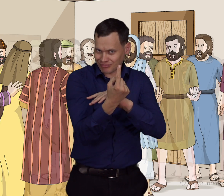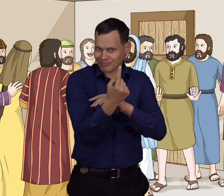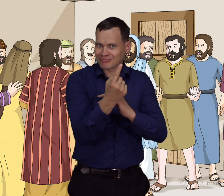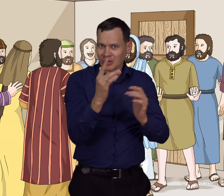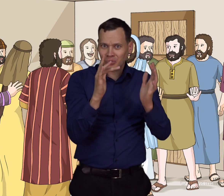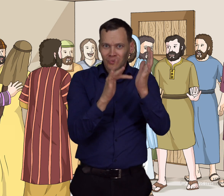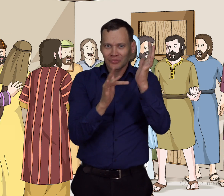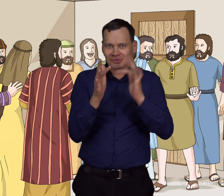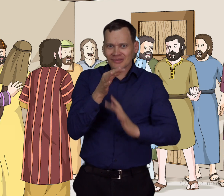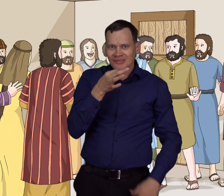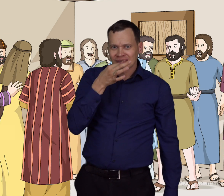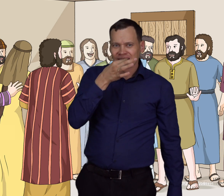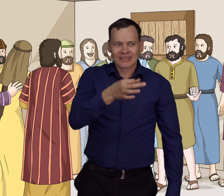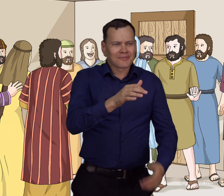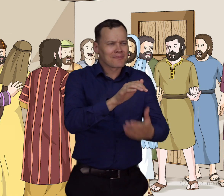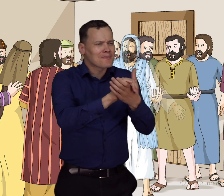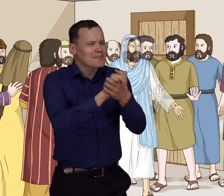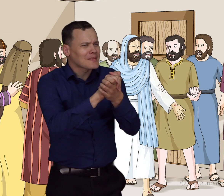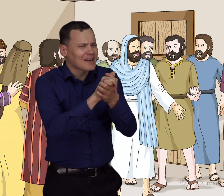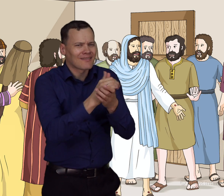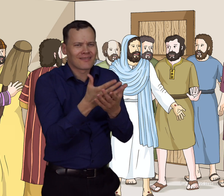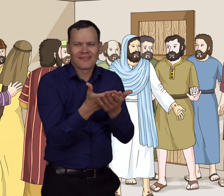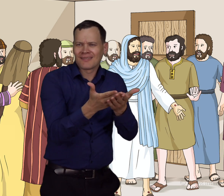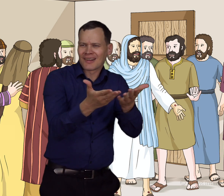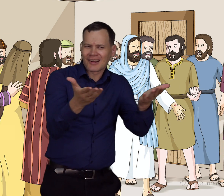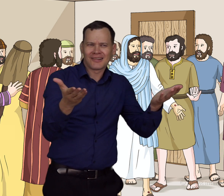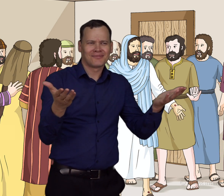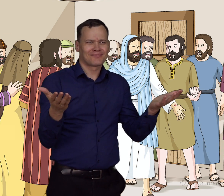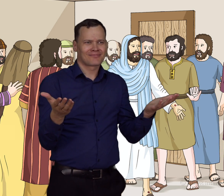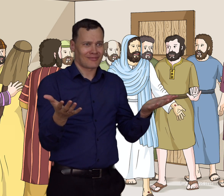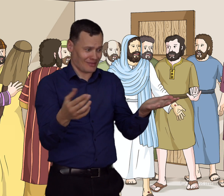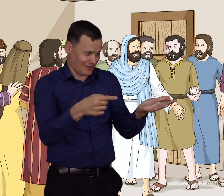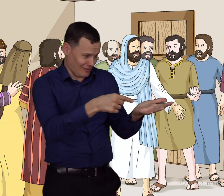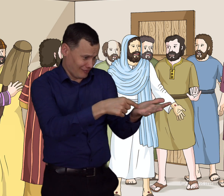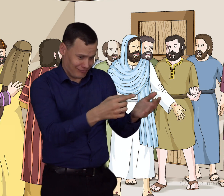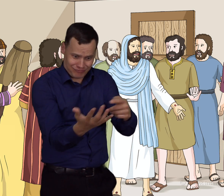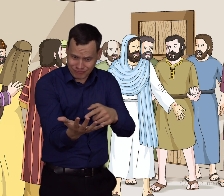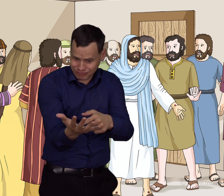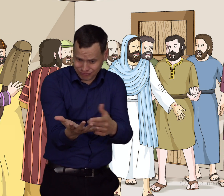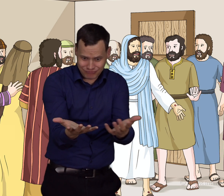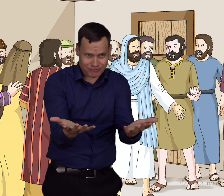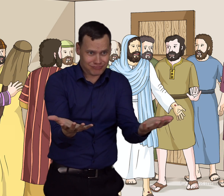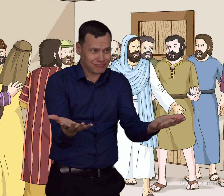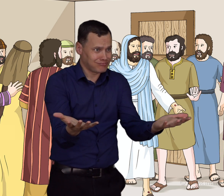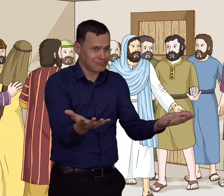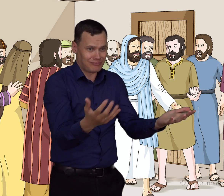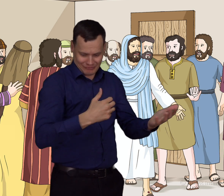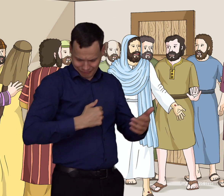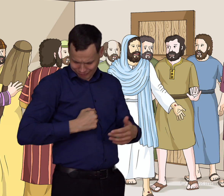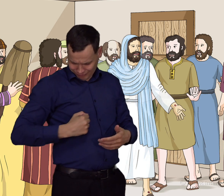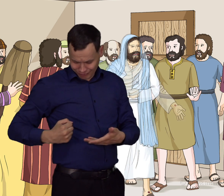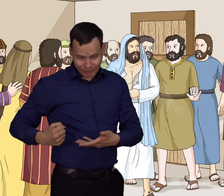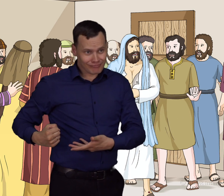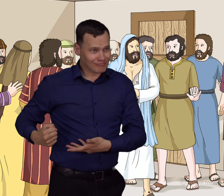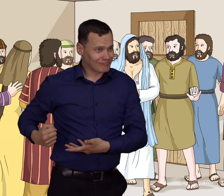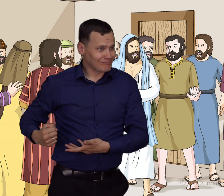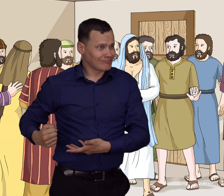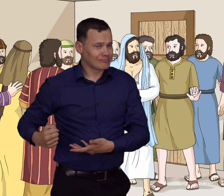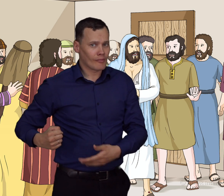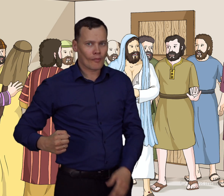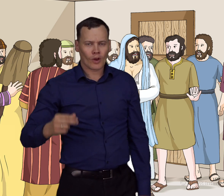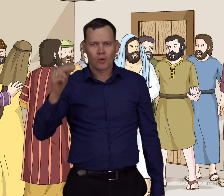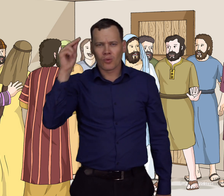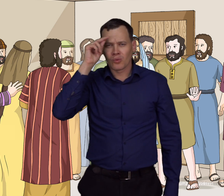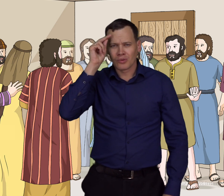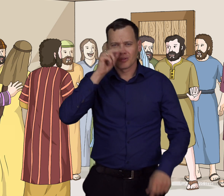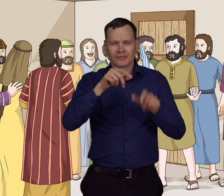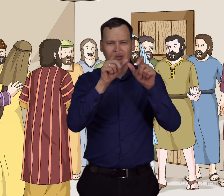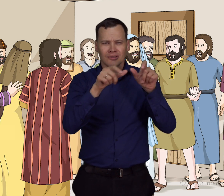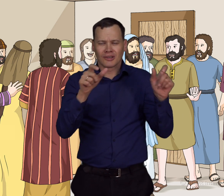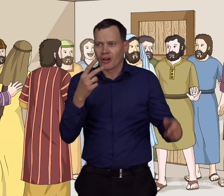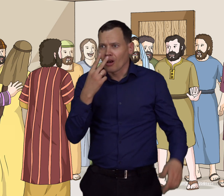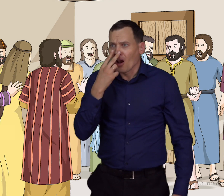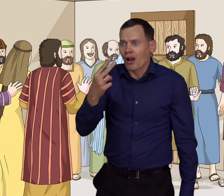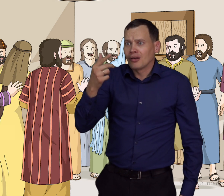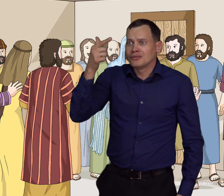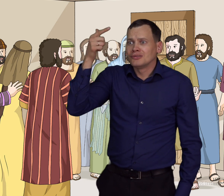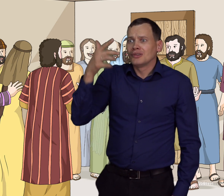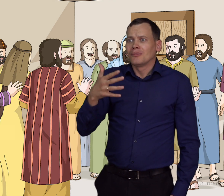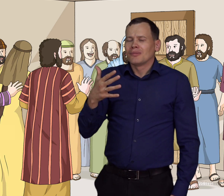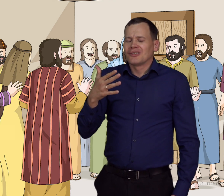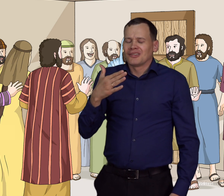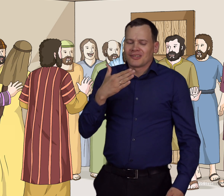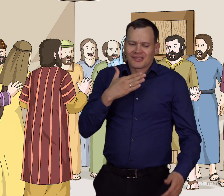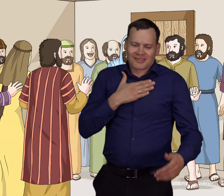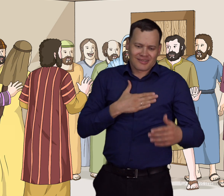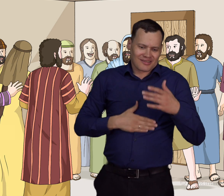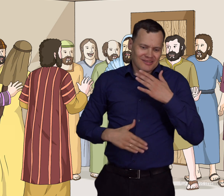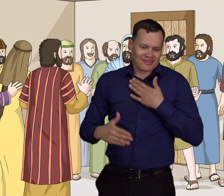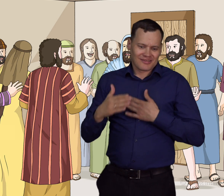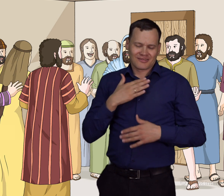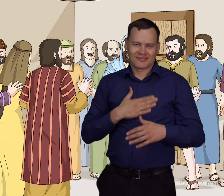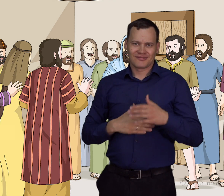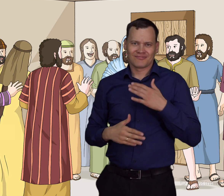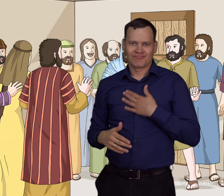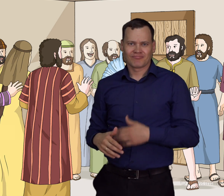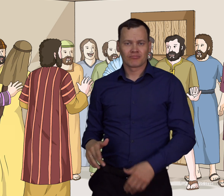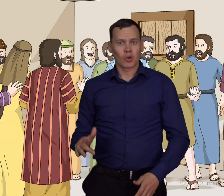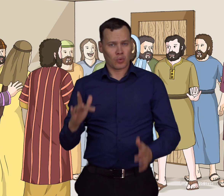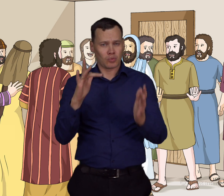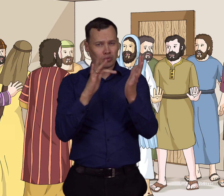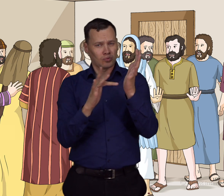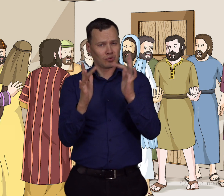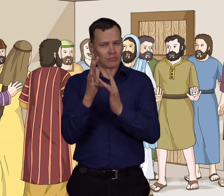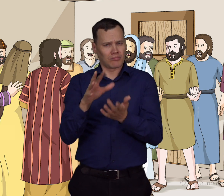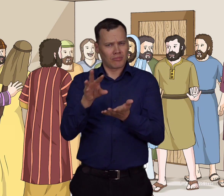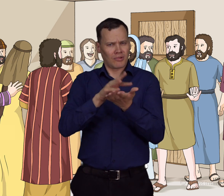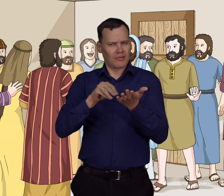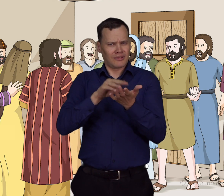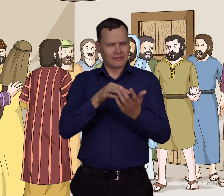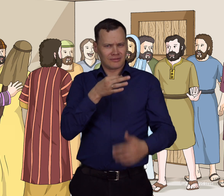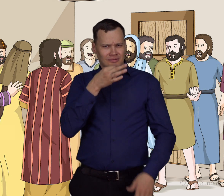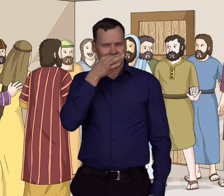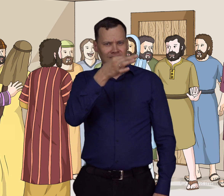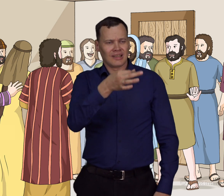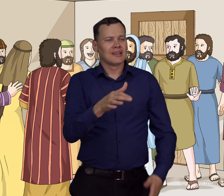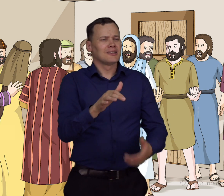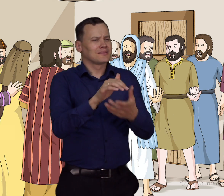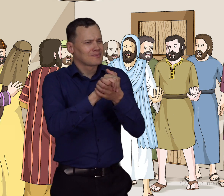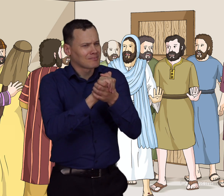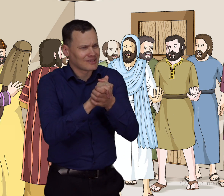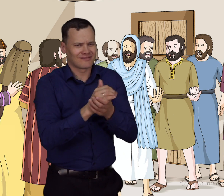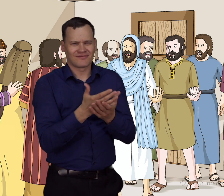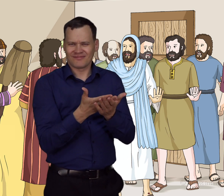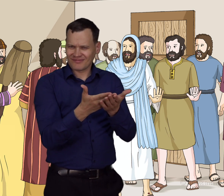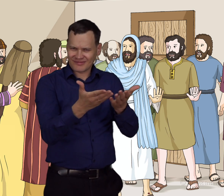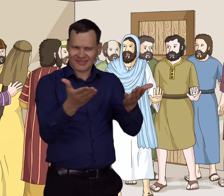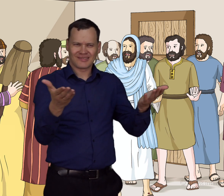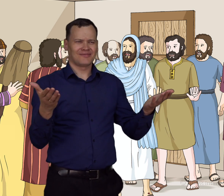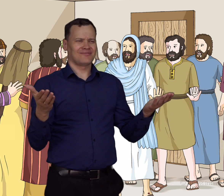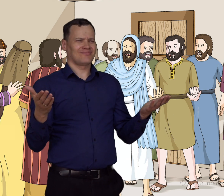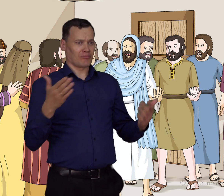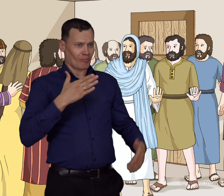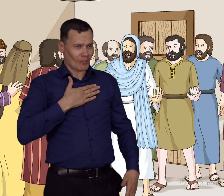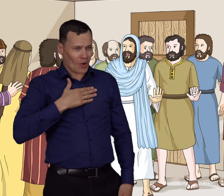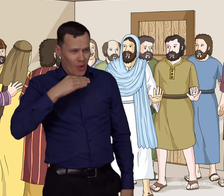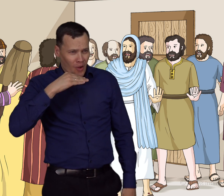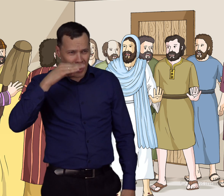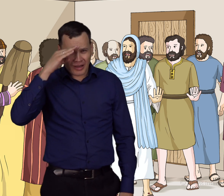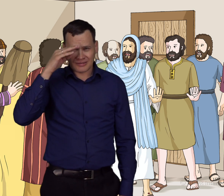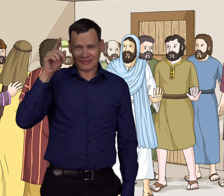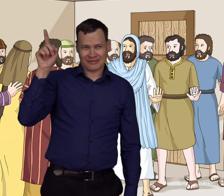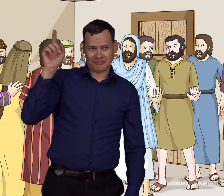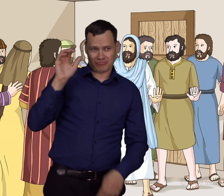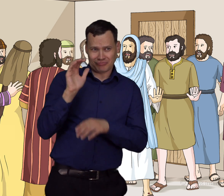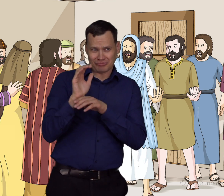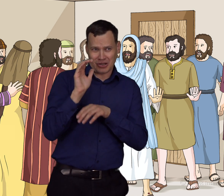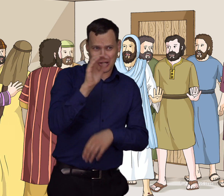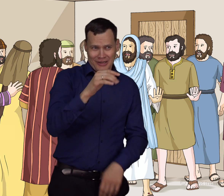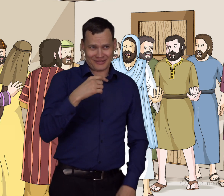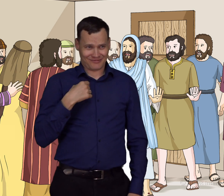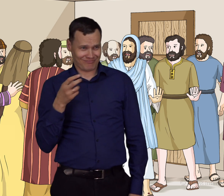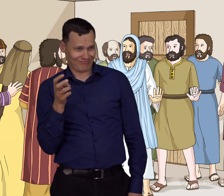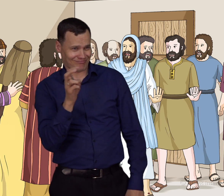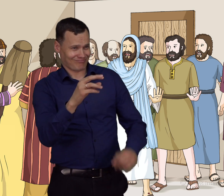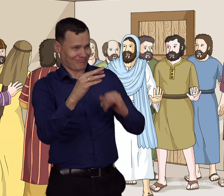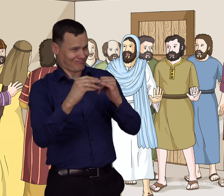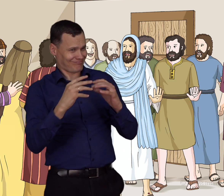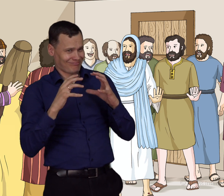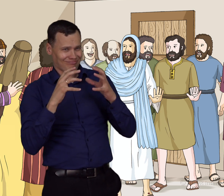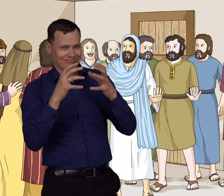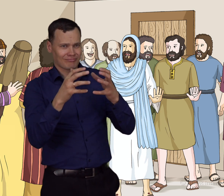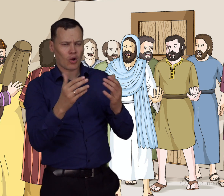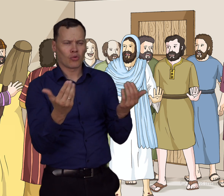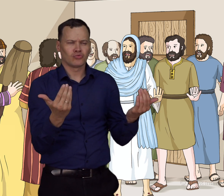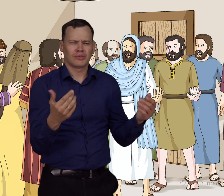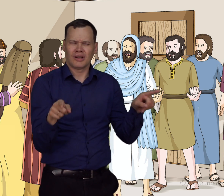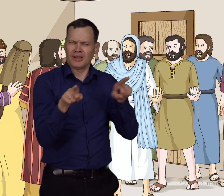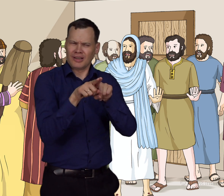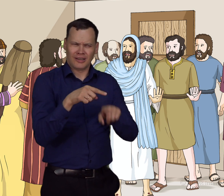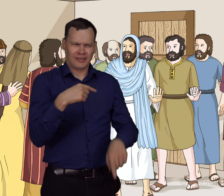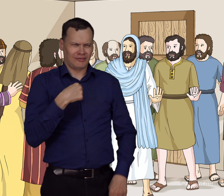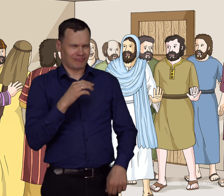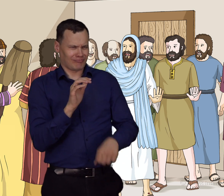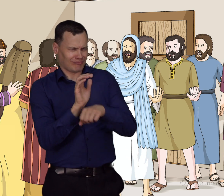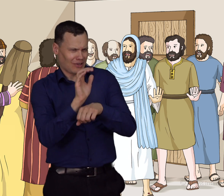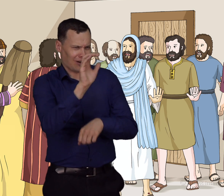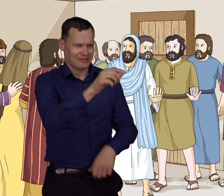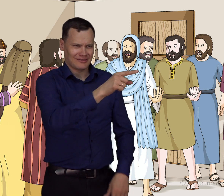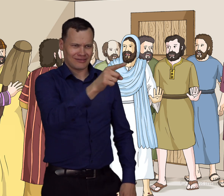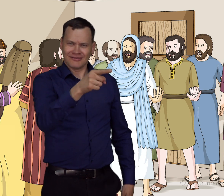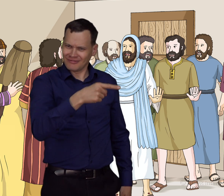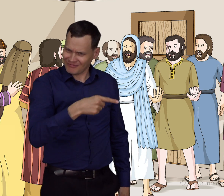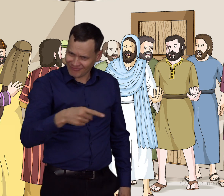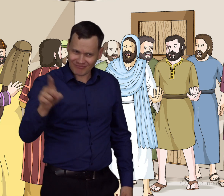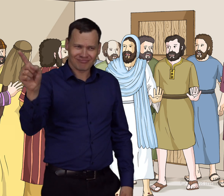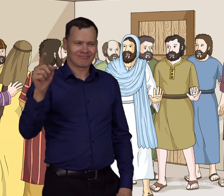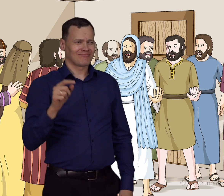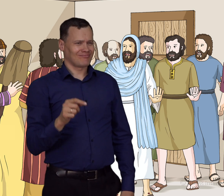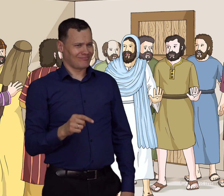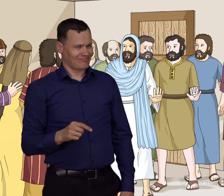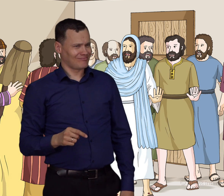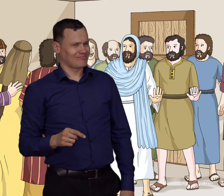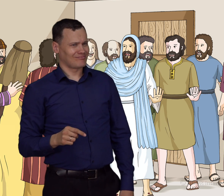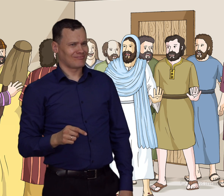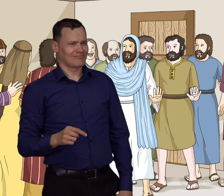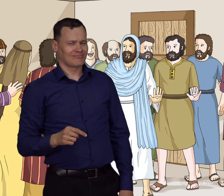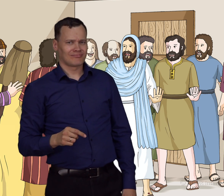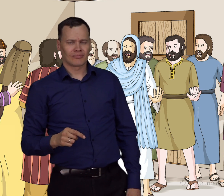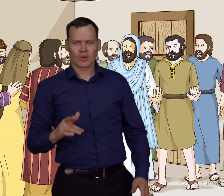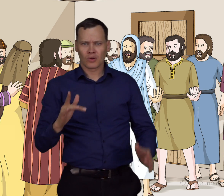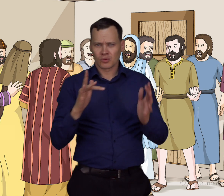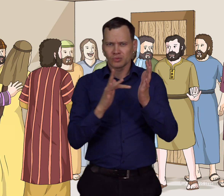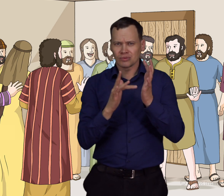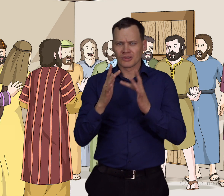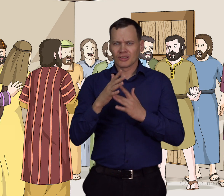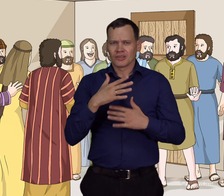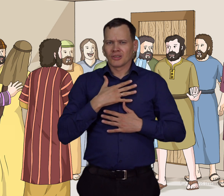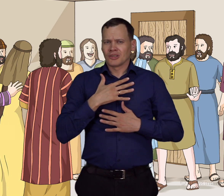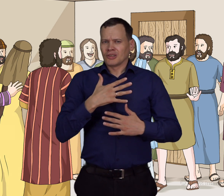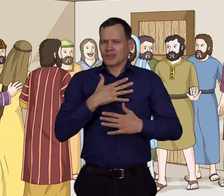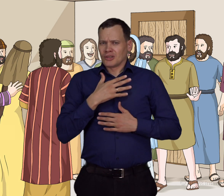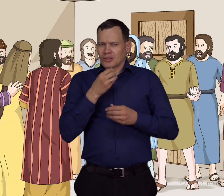“Peace be with you!” He said to them. After He had said this, He showed them His hands and His side. The disciples rejoiced when they saw the Lord.